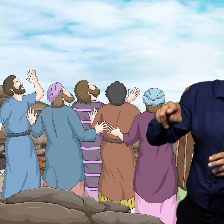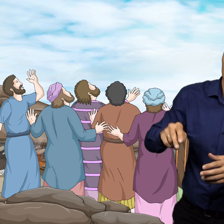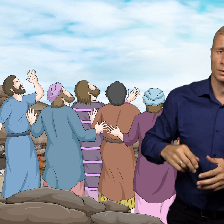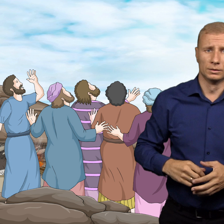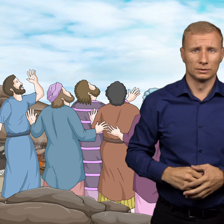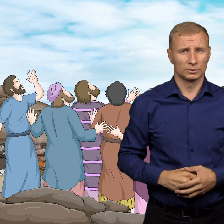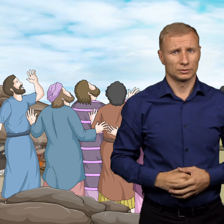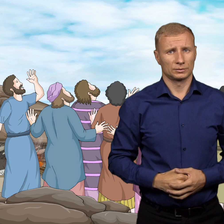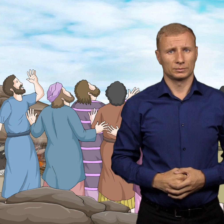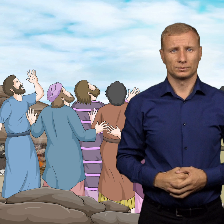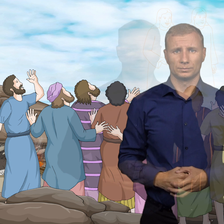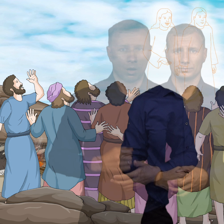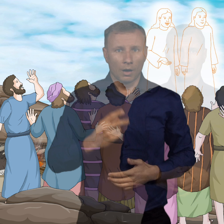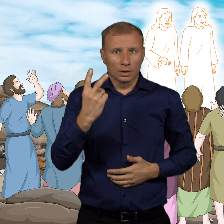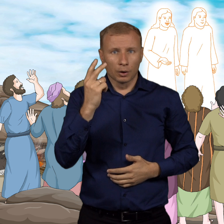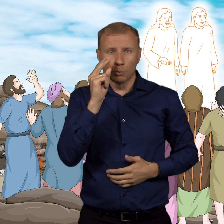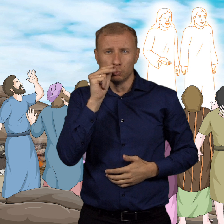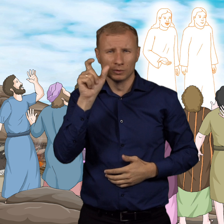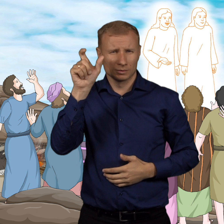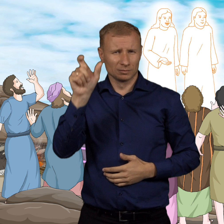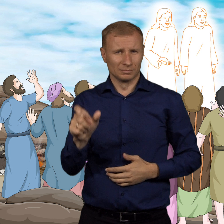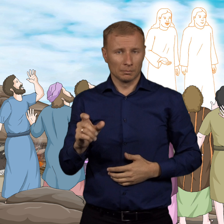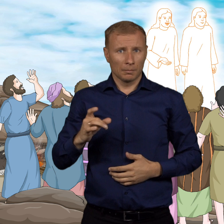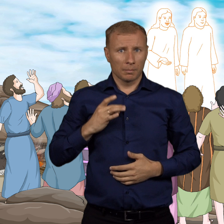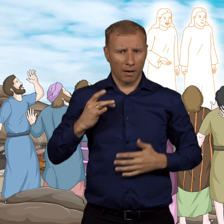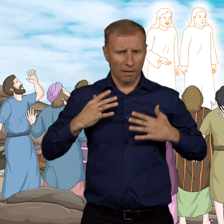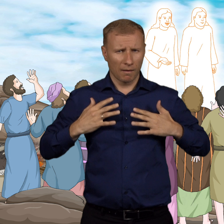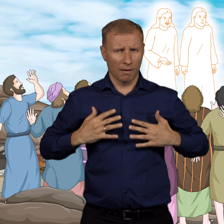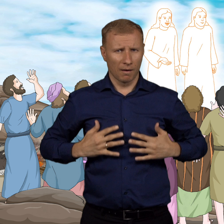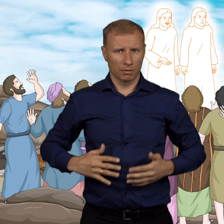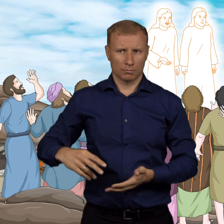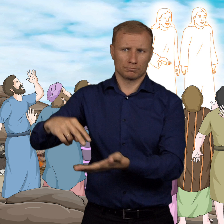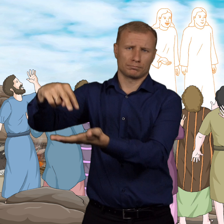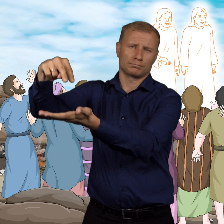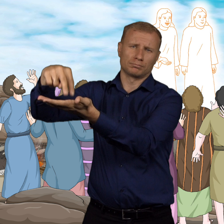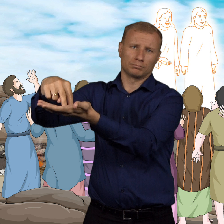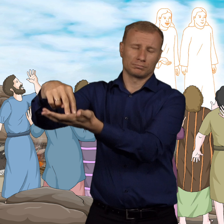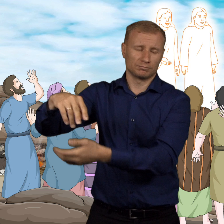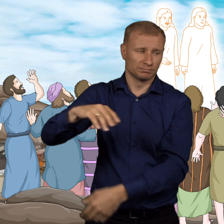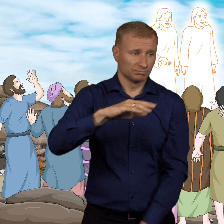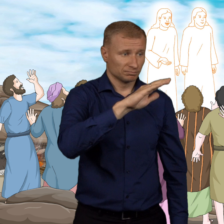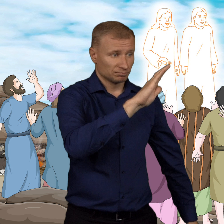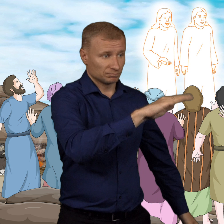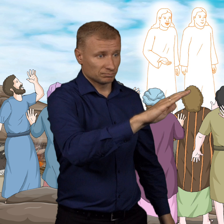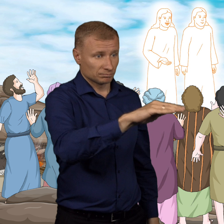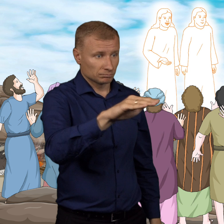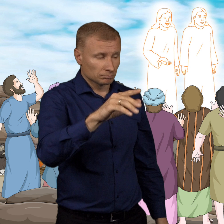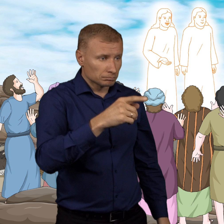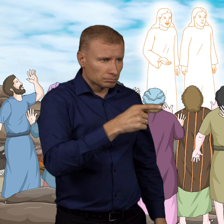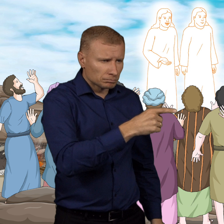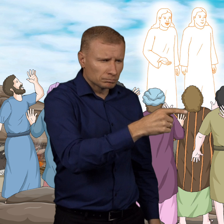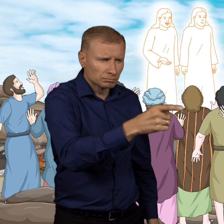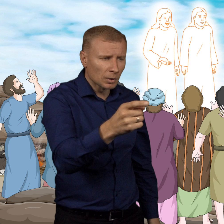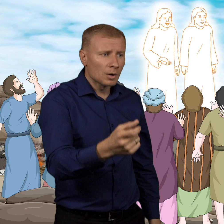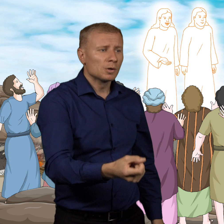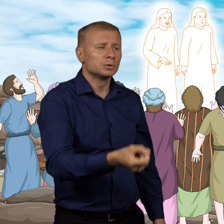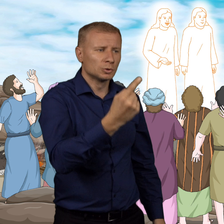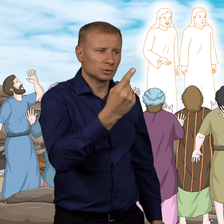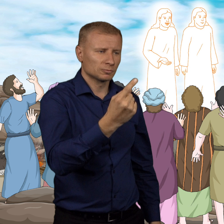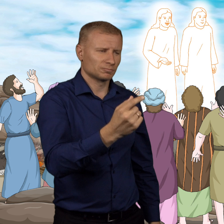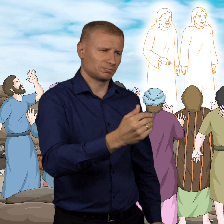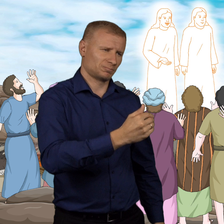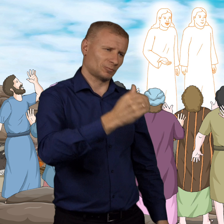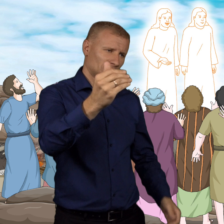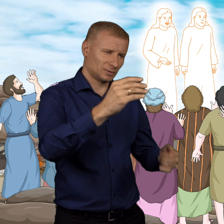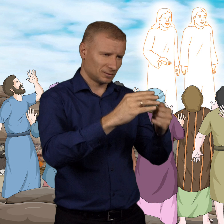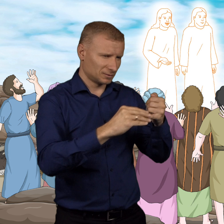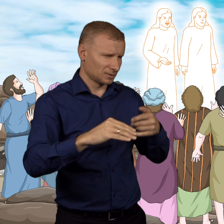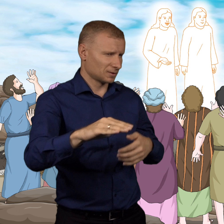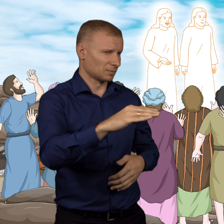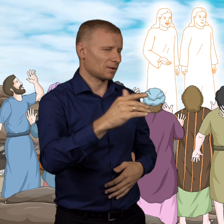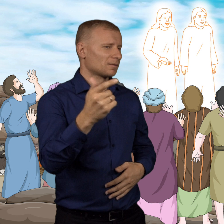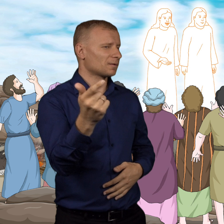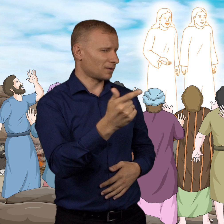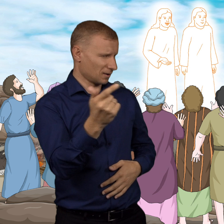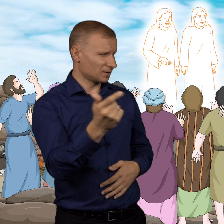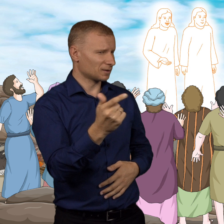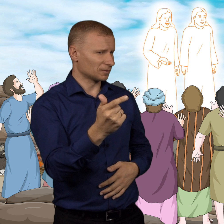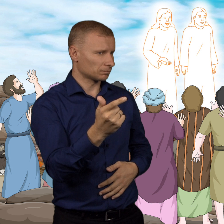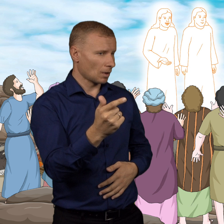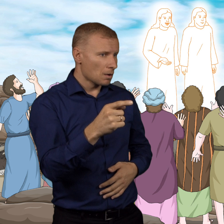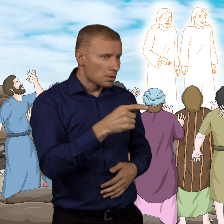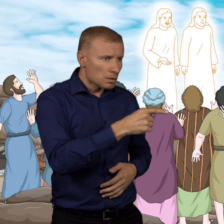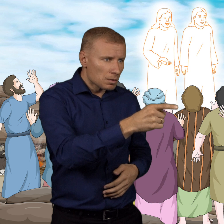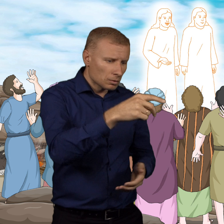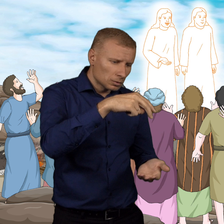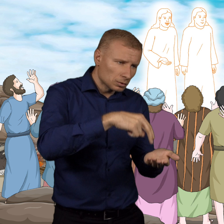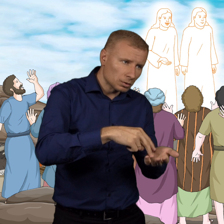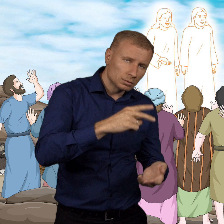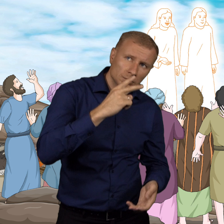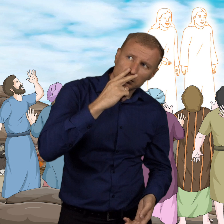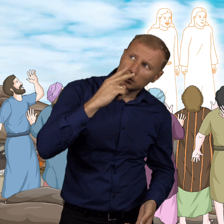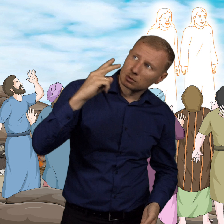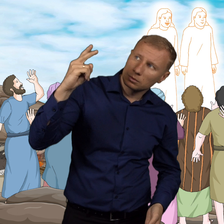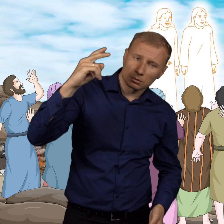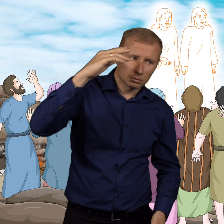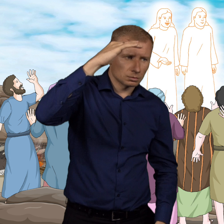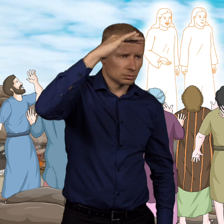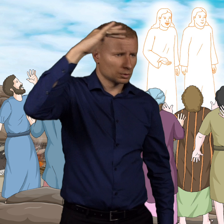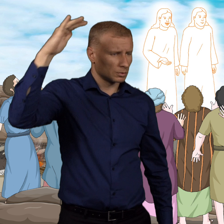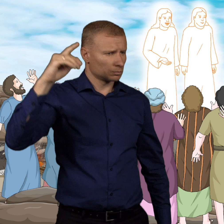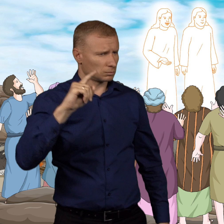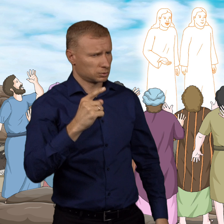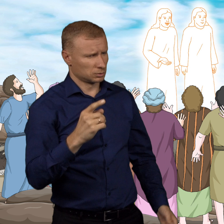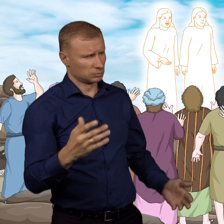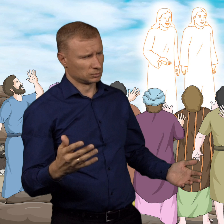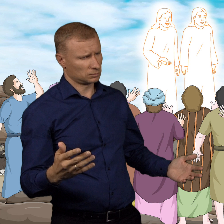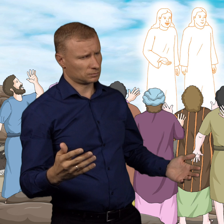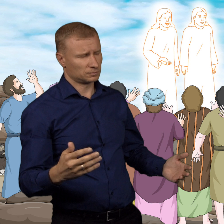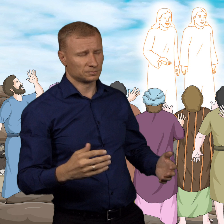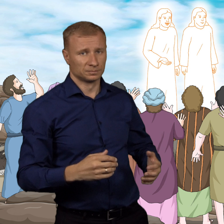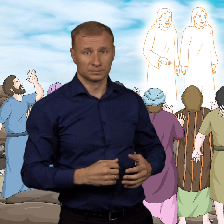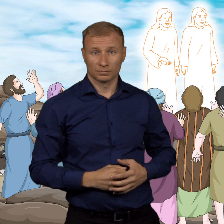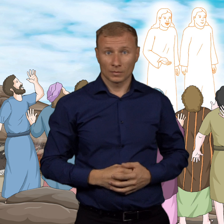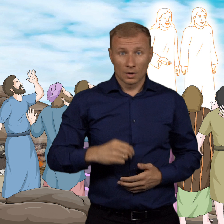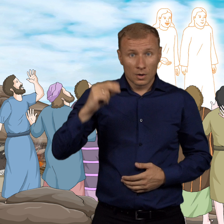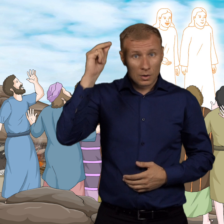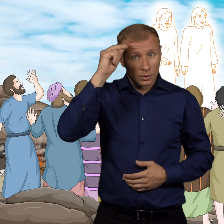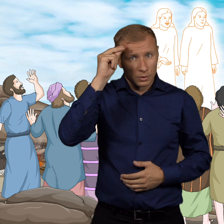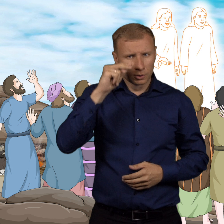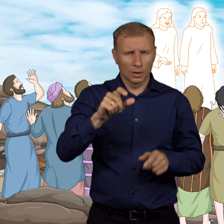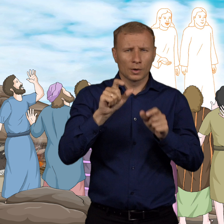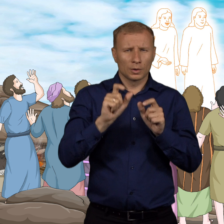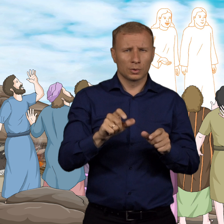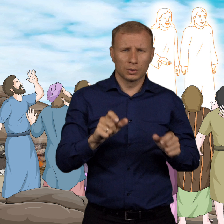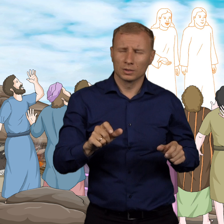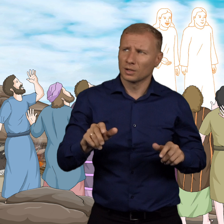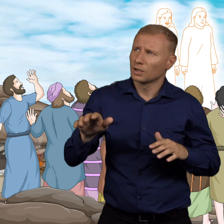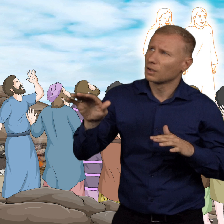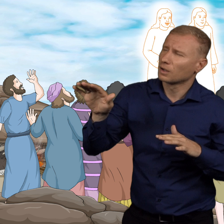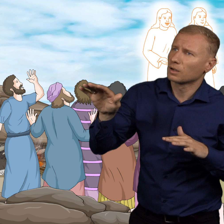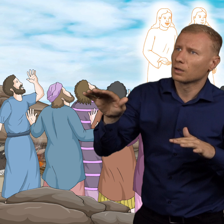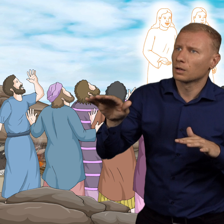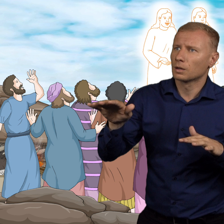They were looking intently into the sky as He was going, when suddenly two men dressed in white stood beside them.